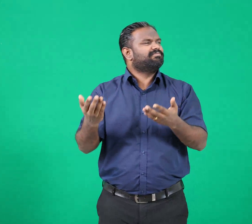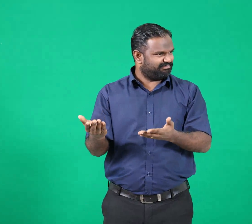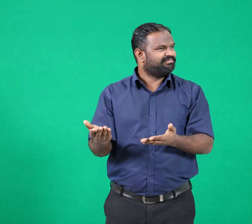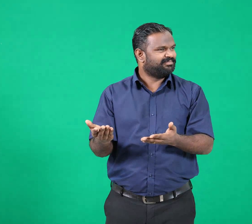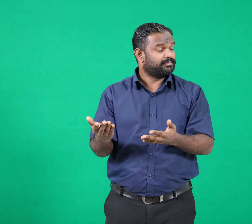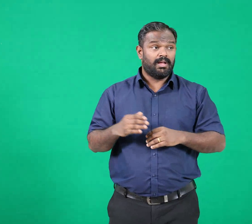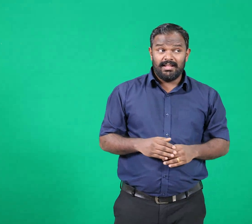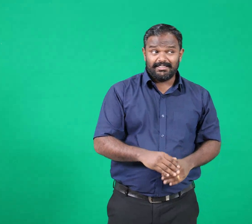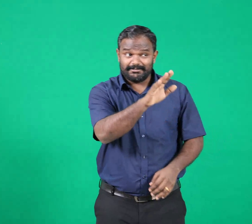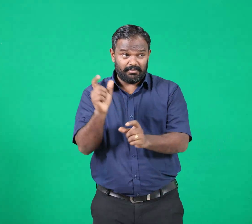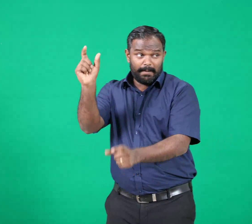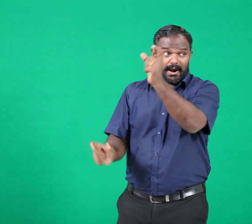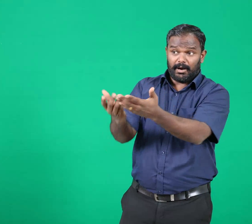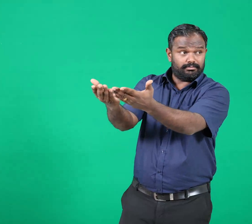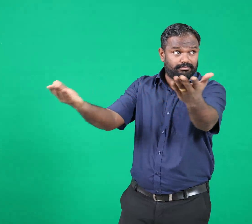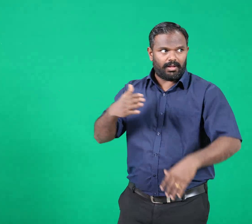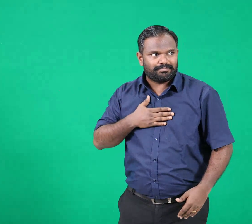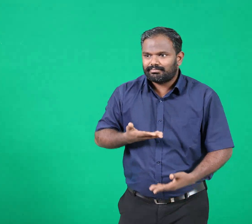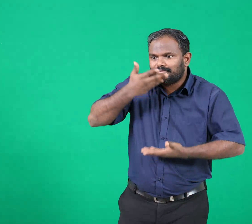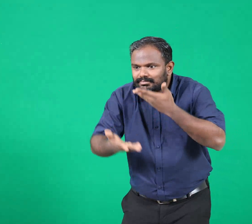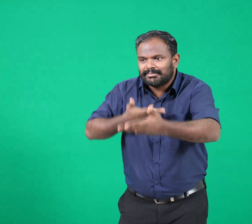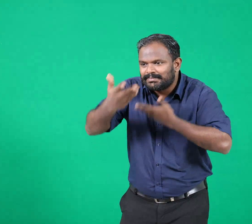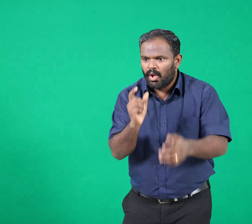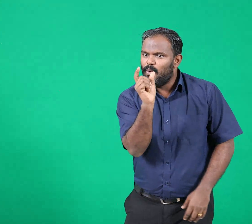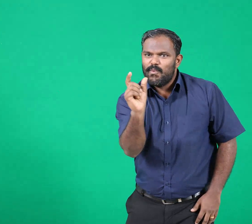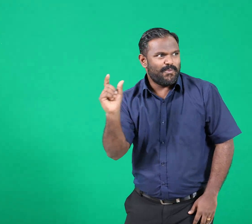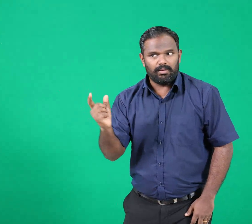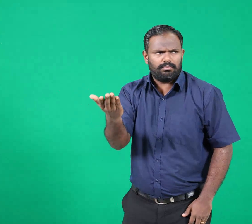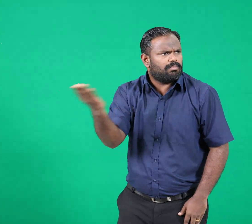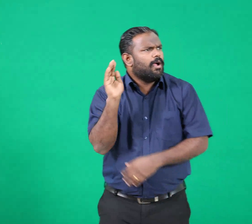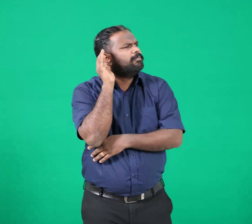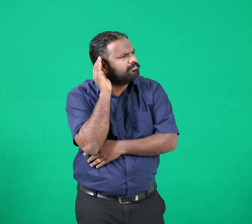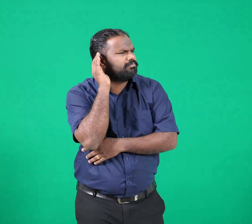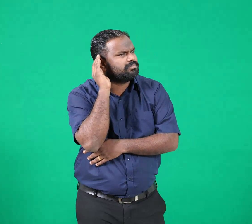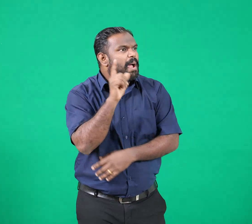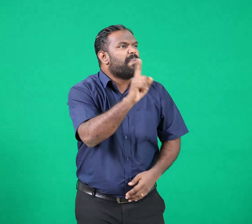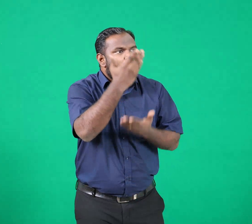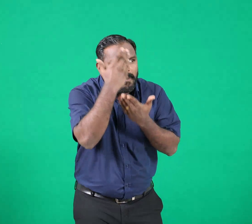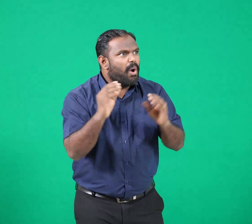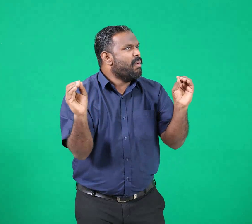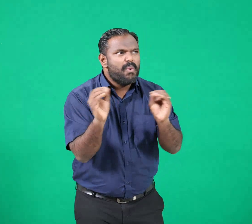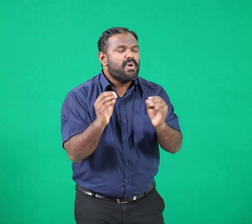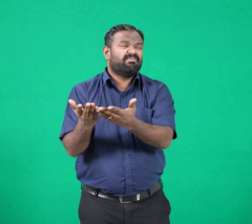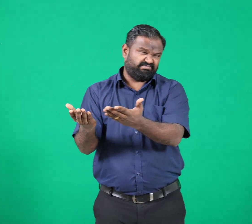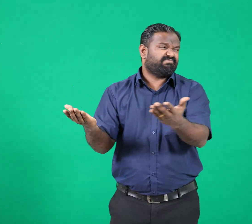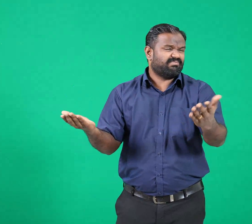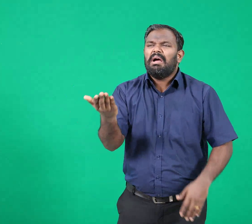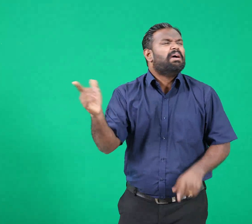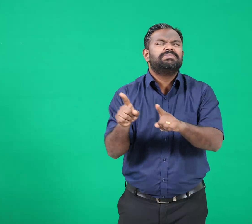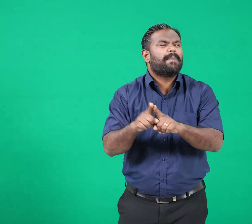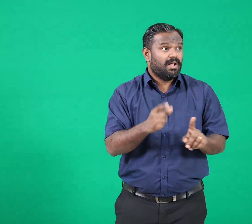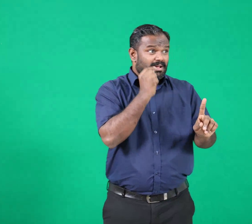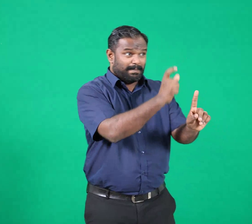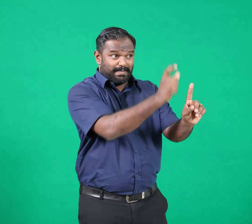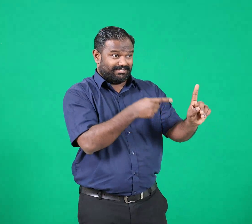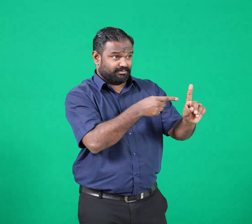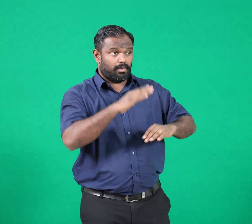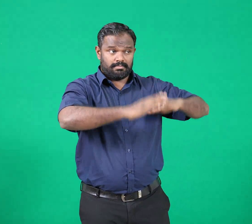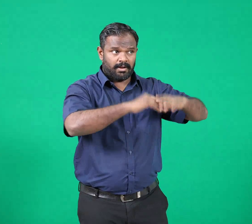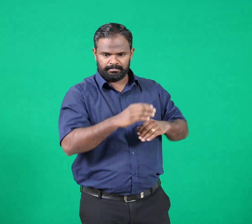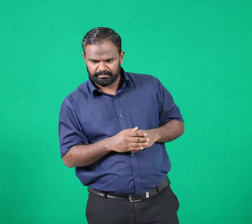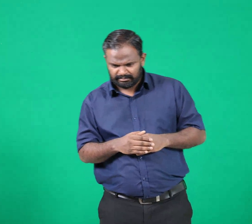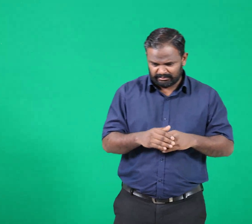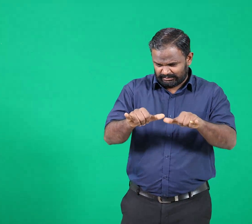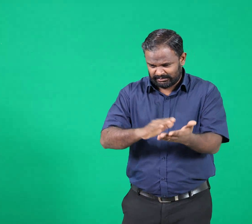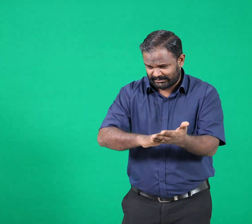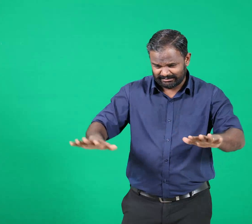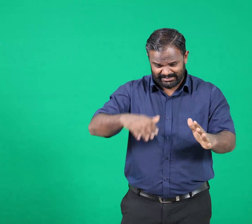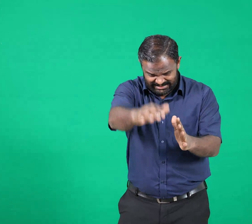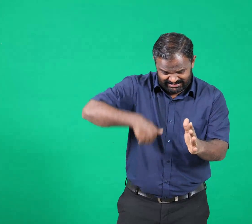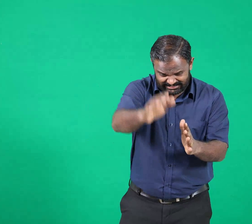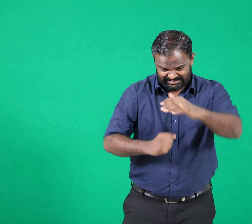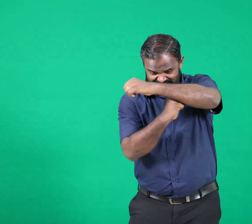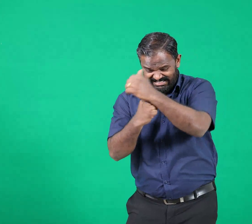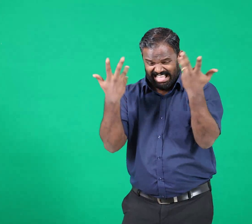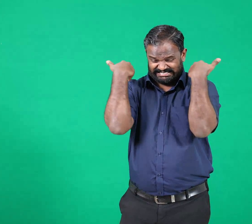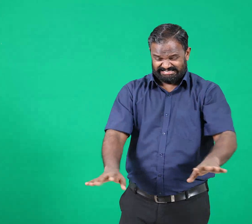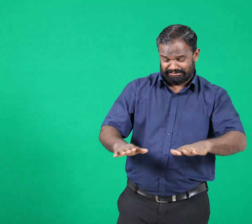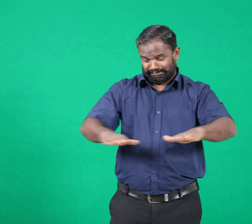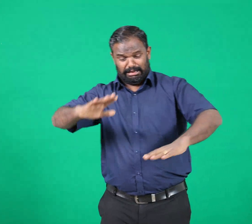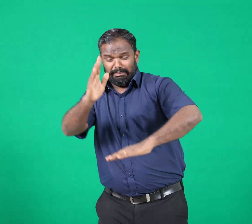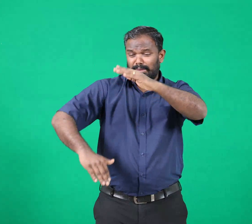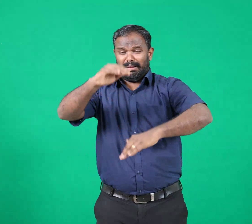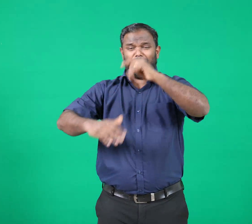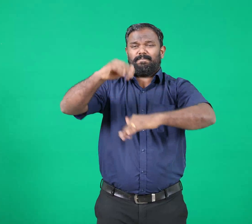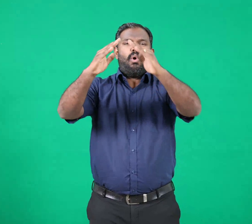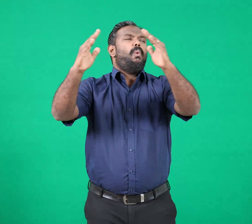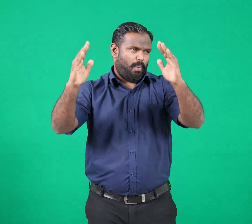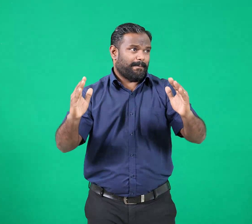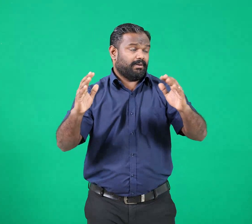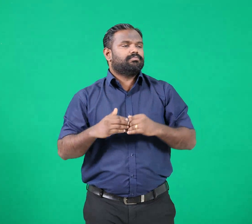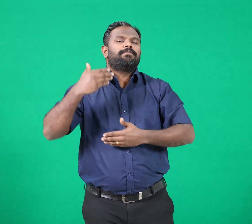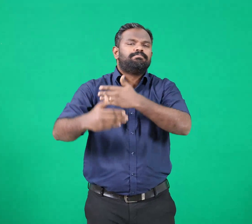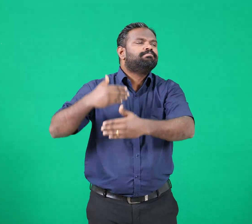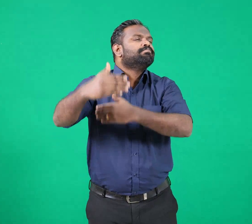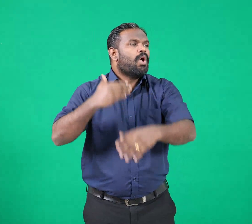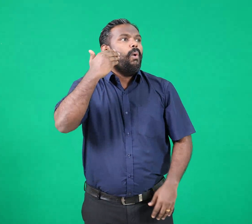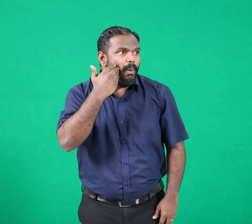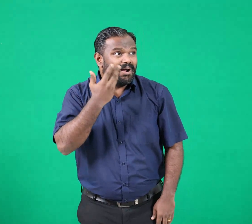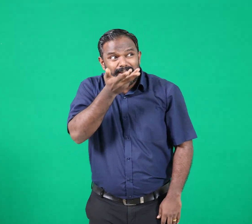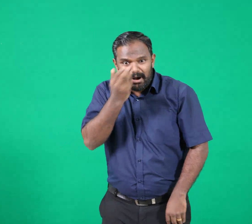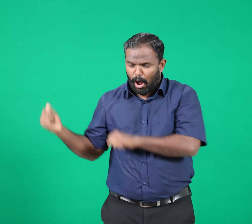But the one who hears My words and does not act on them is like a man who built his house on ground without a foundation.